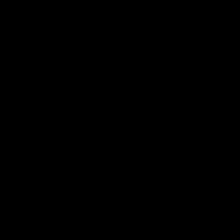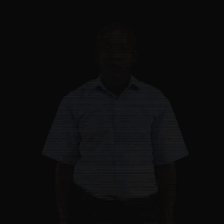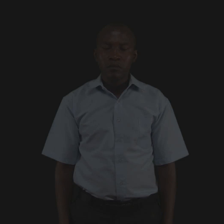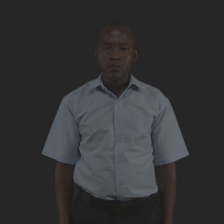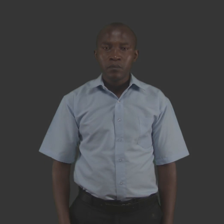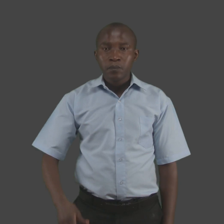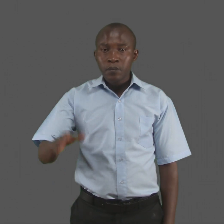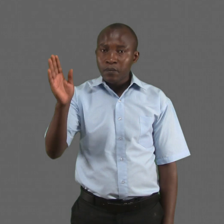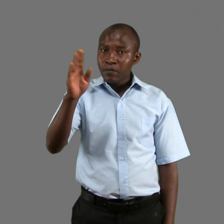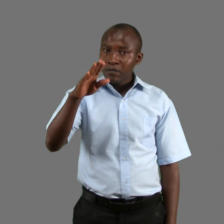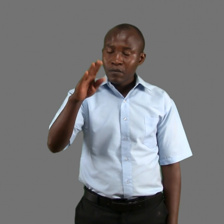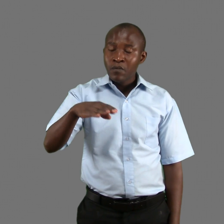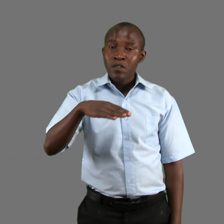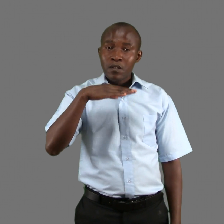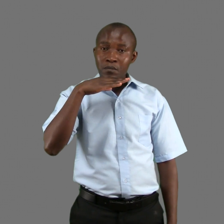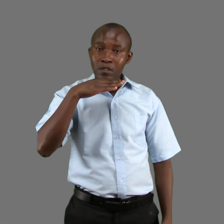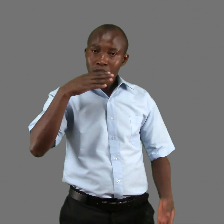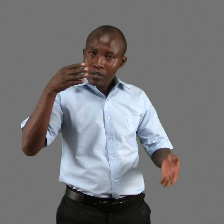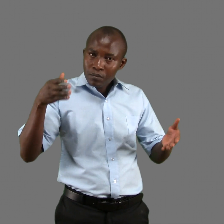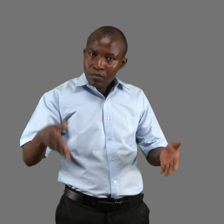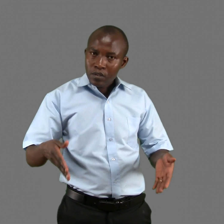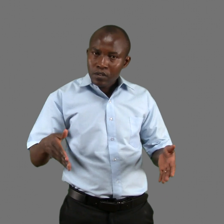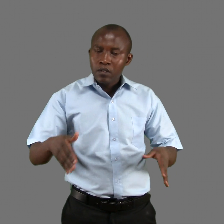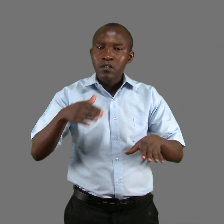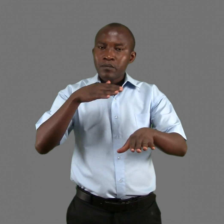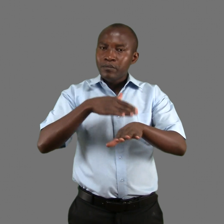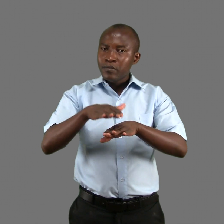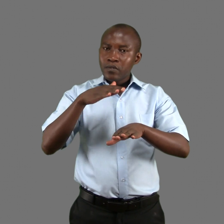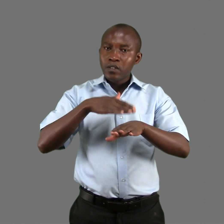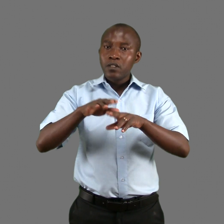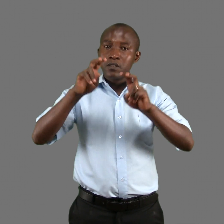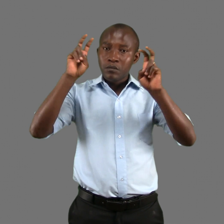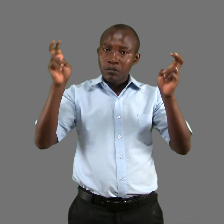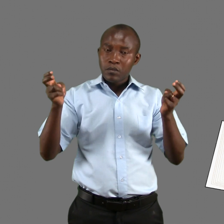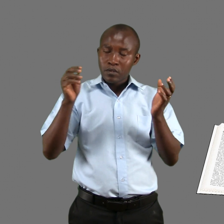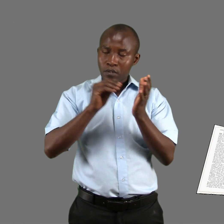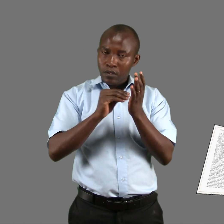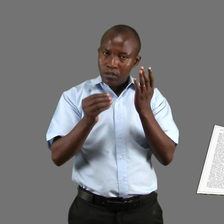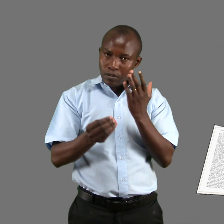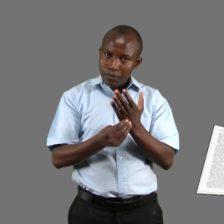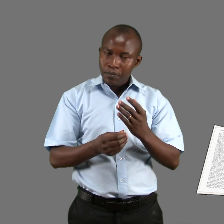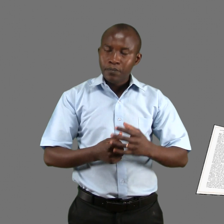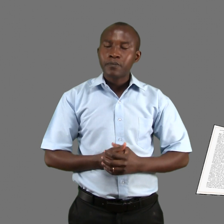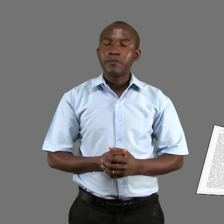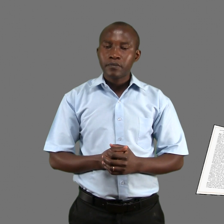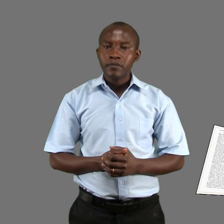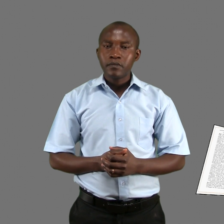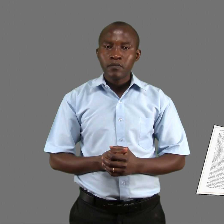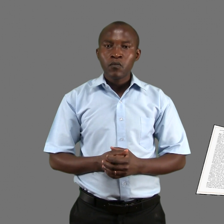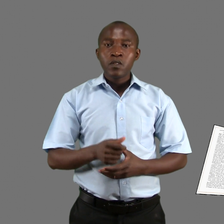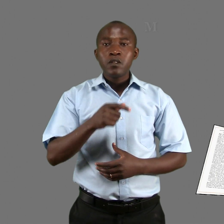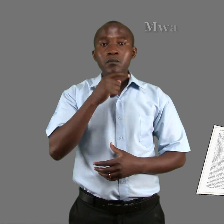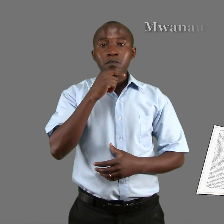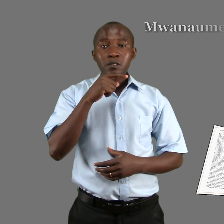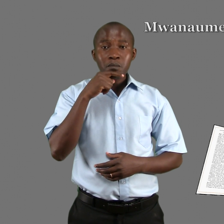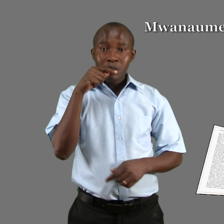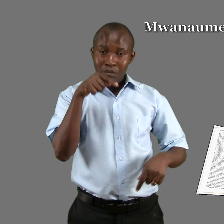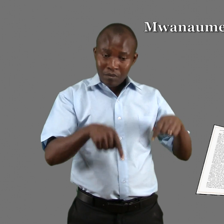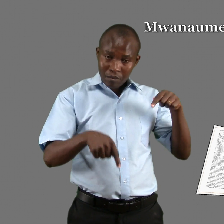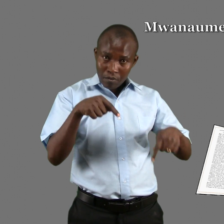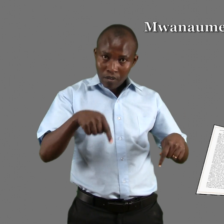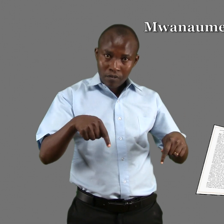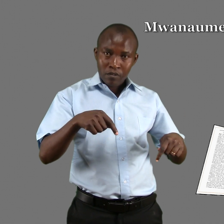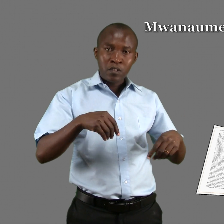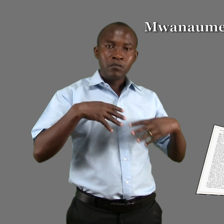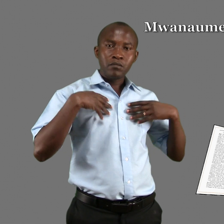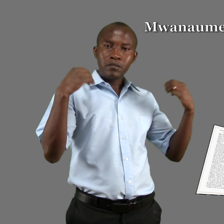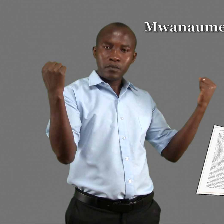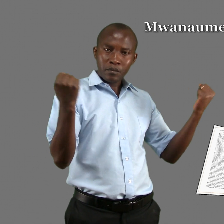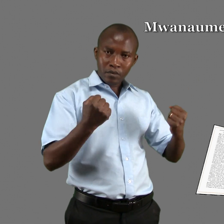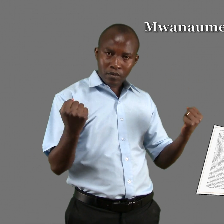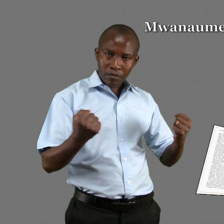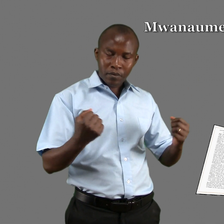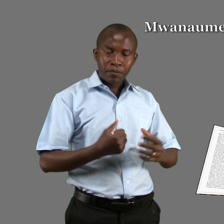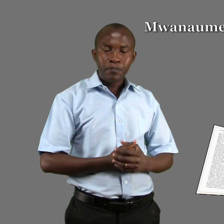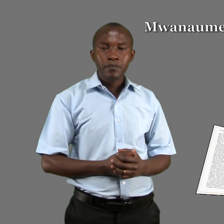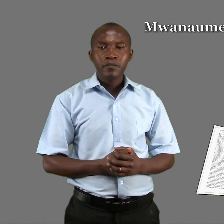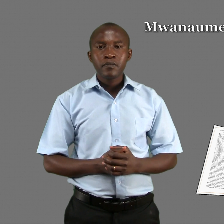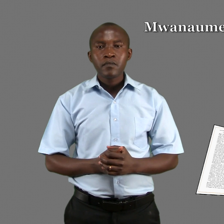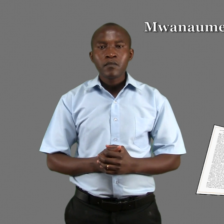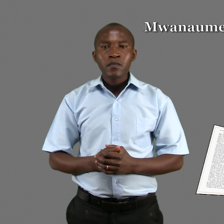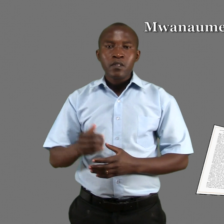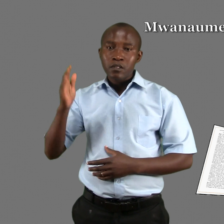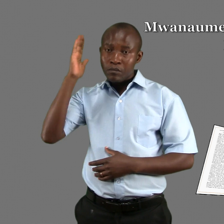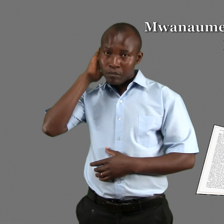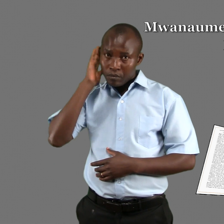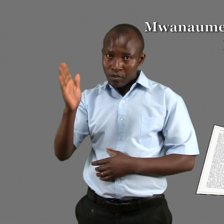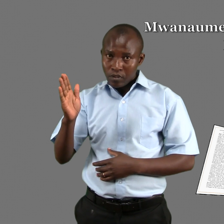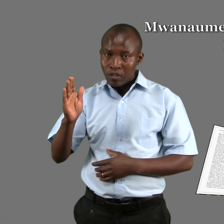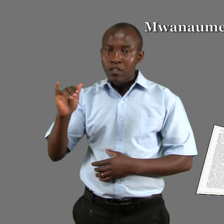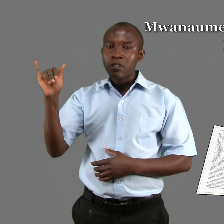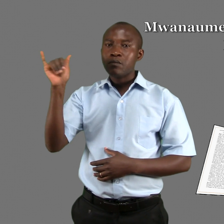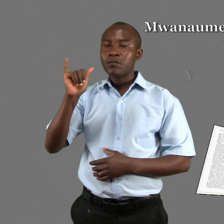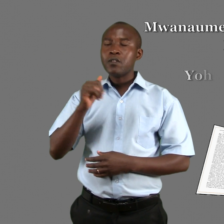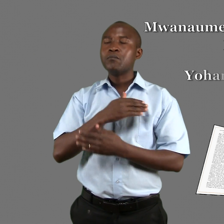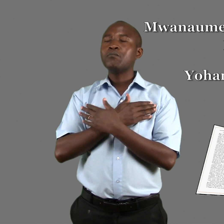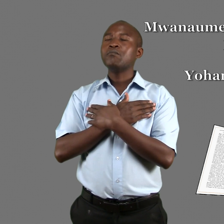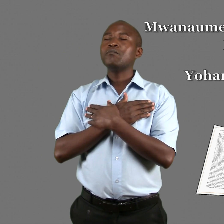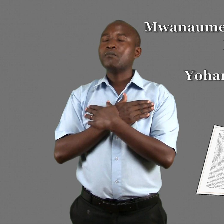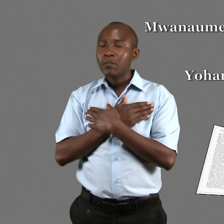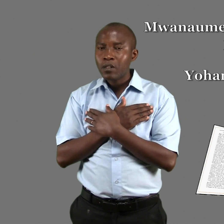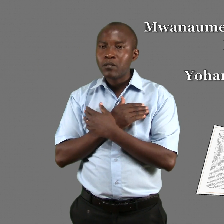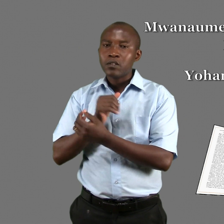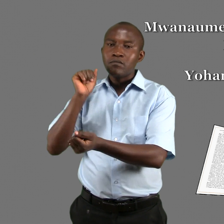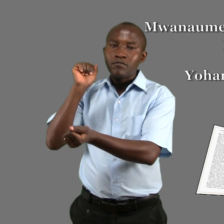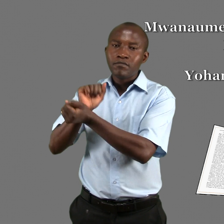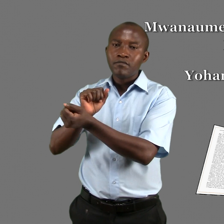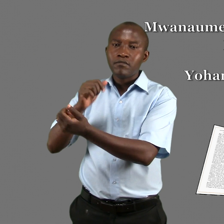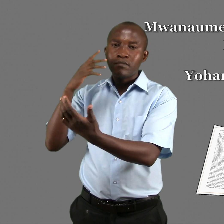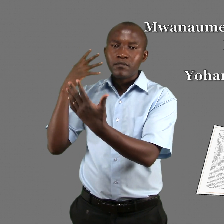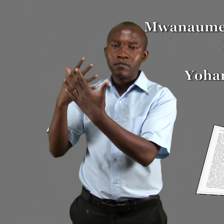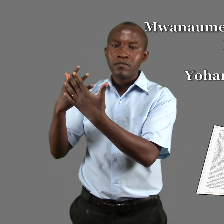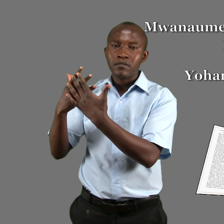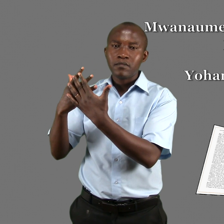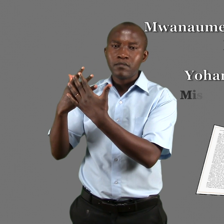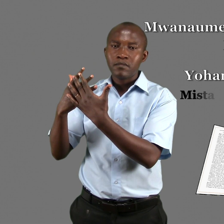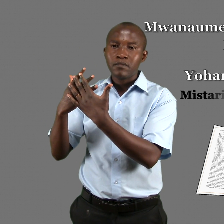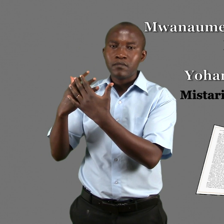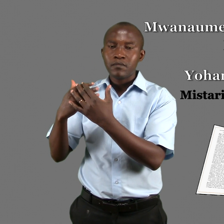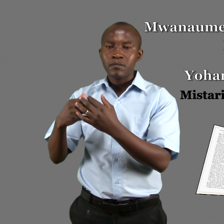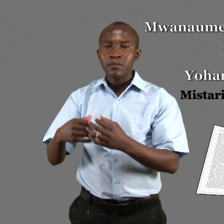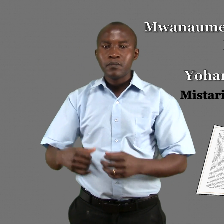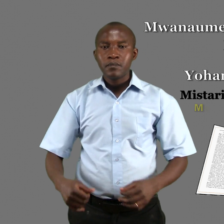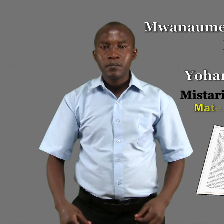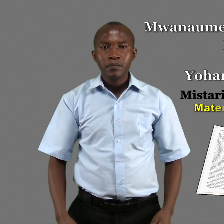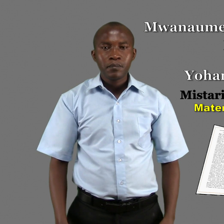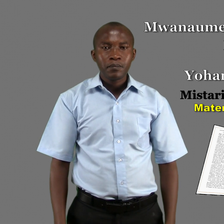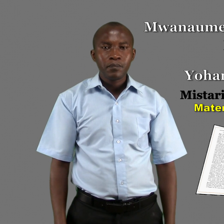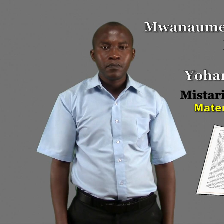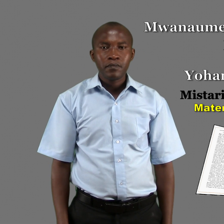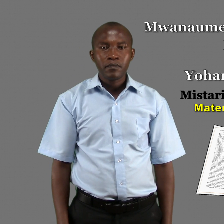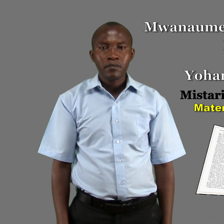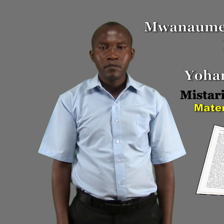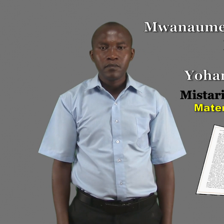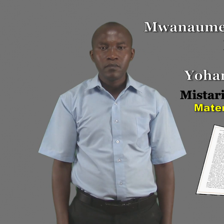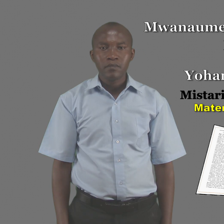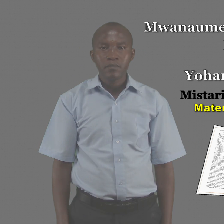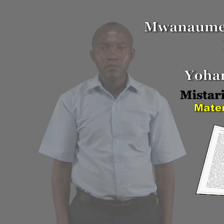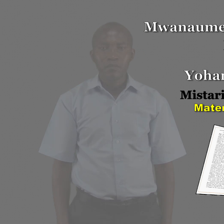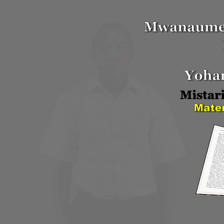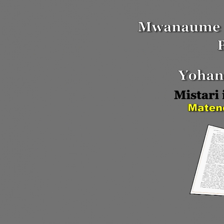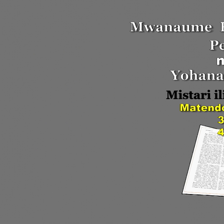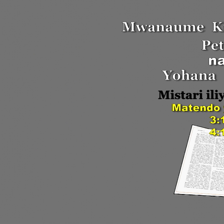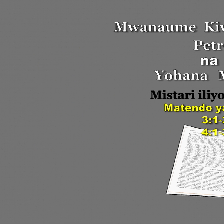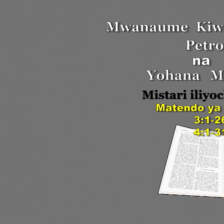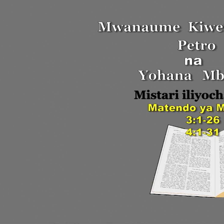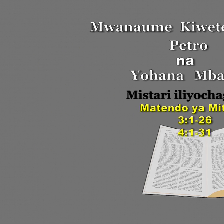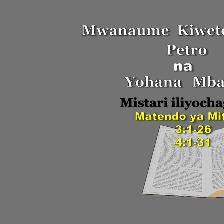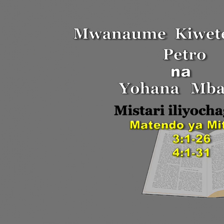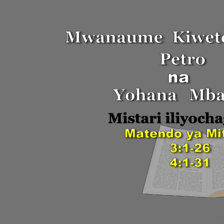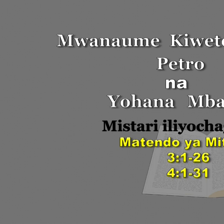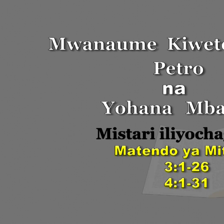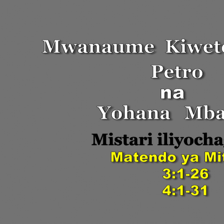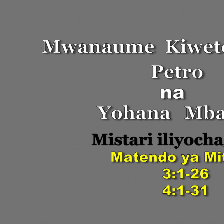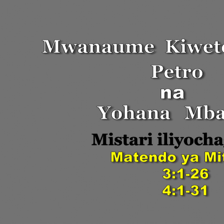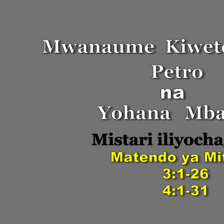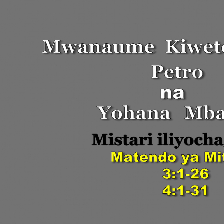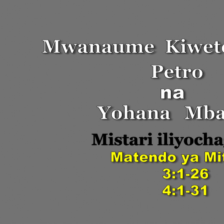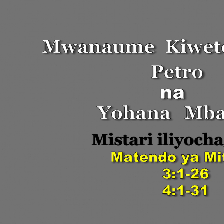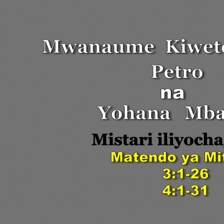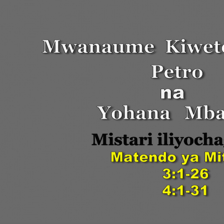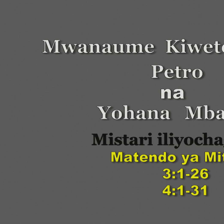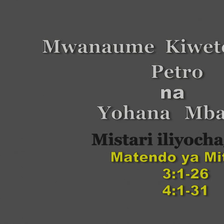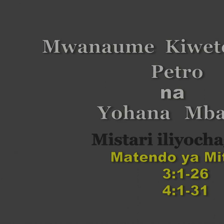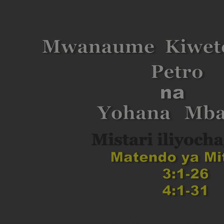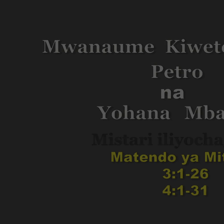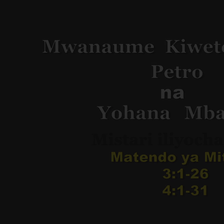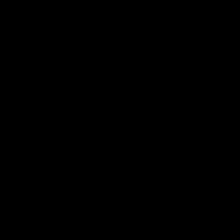The lame man healed - Peter and John arrested